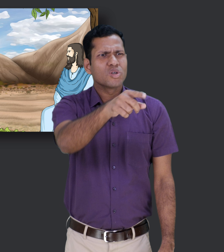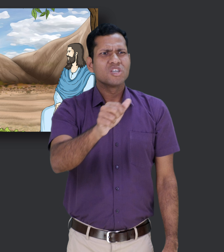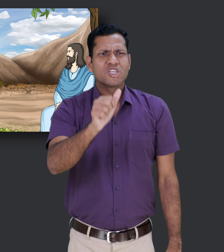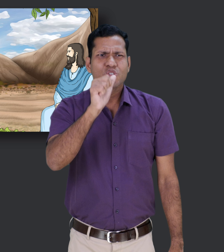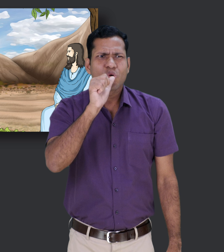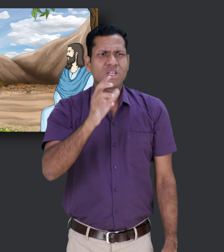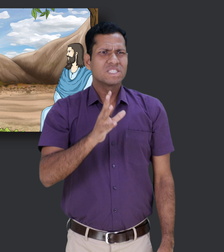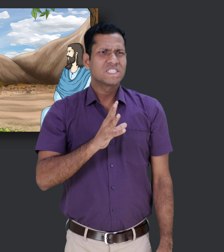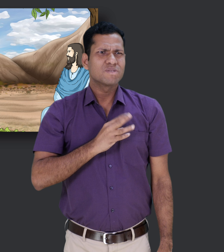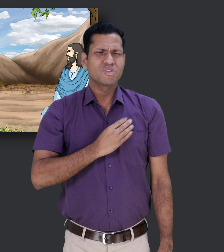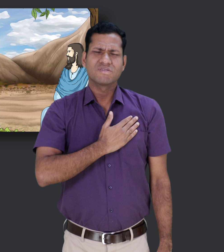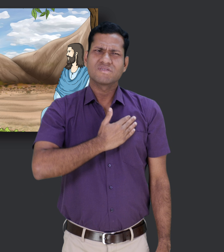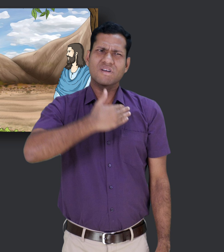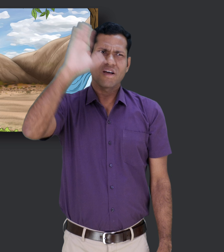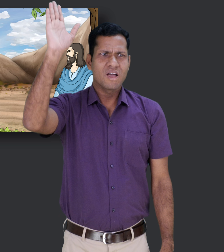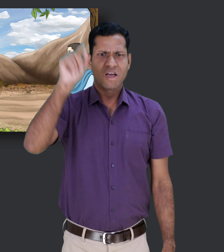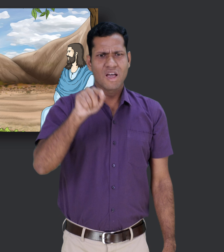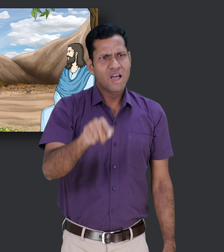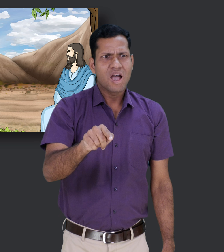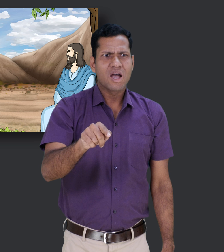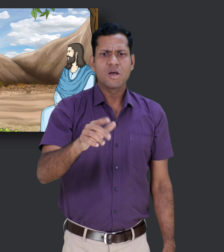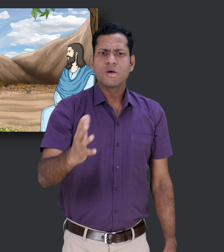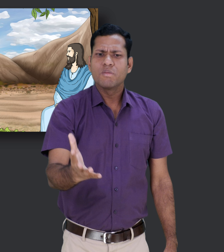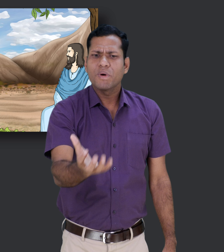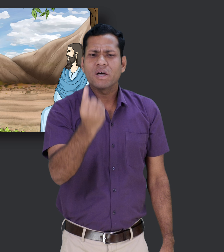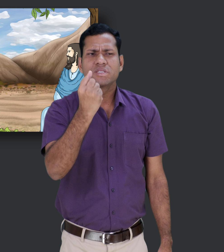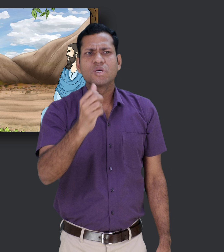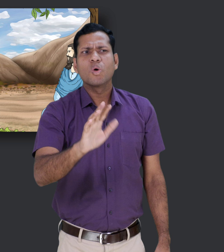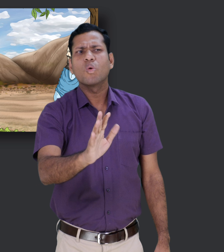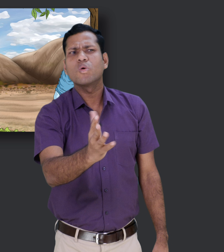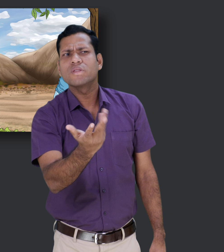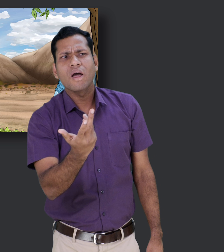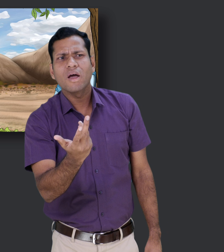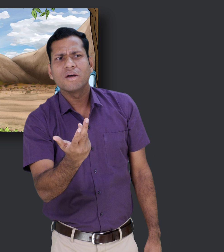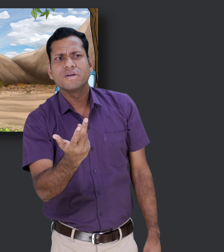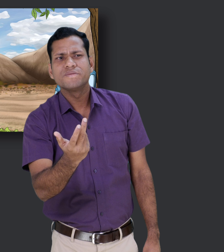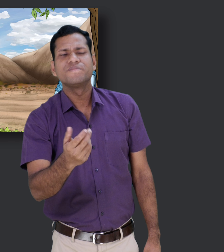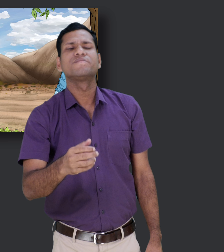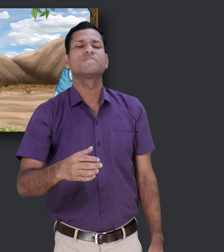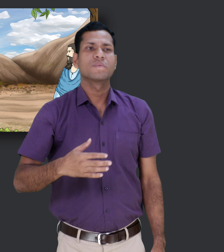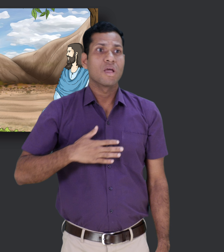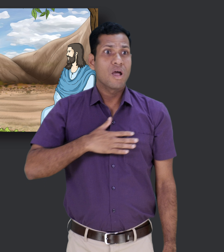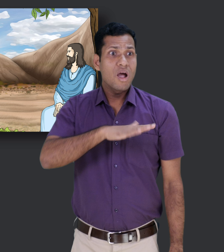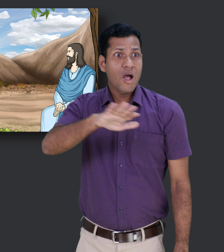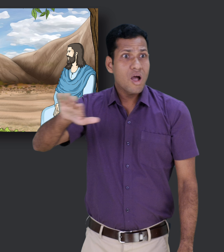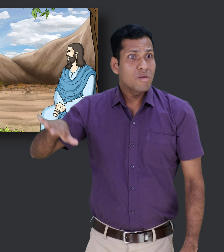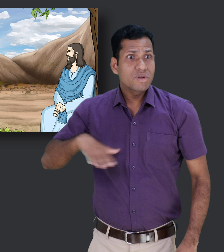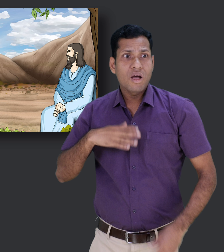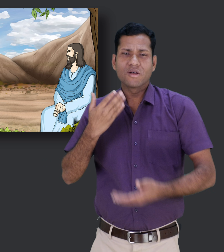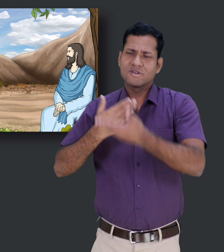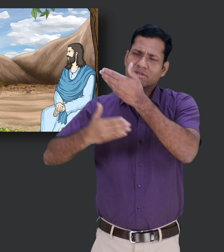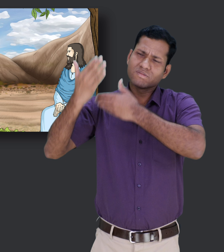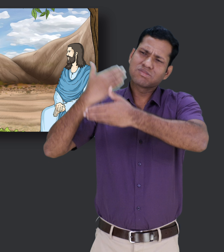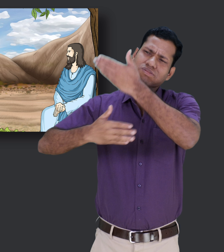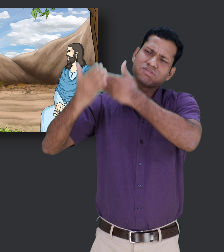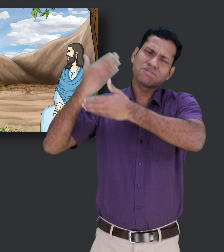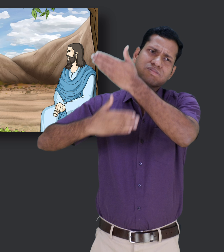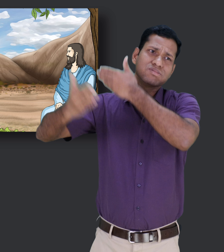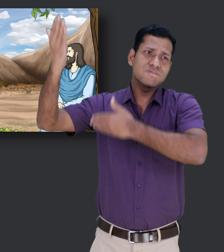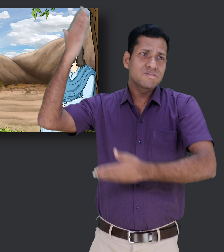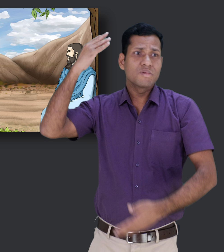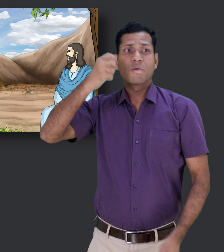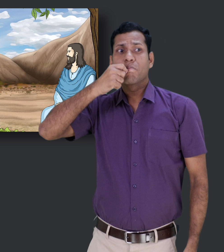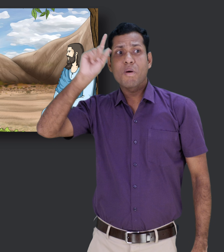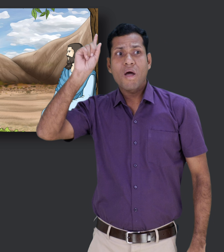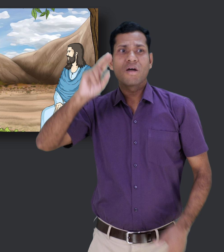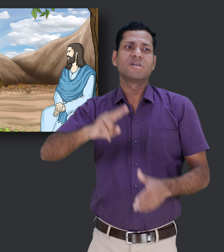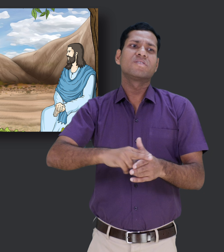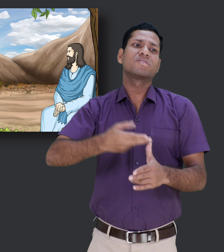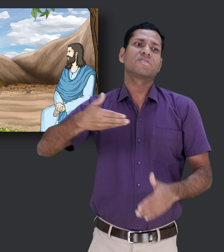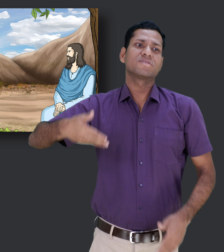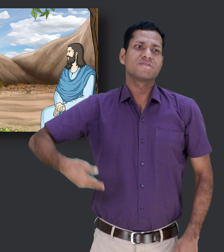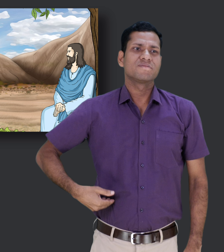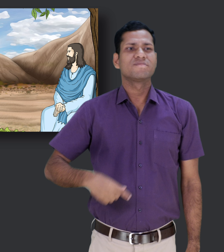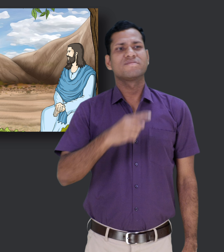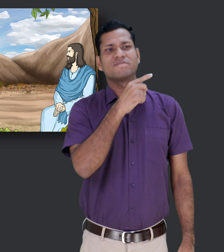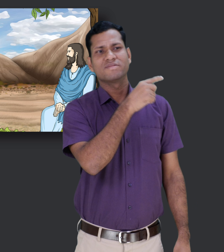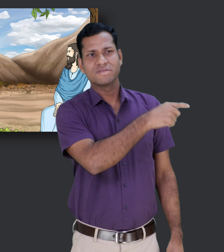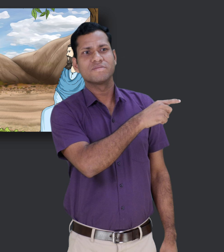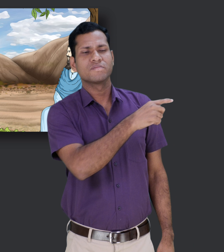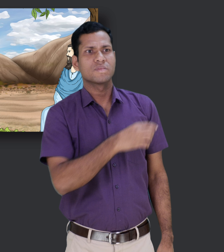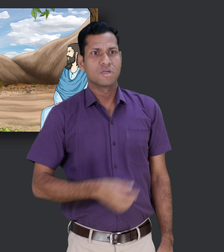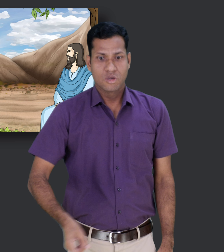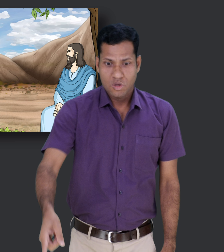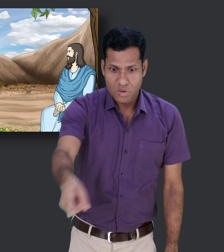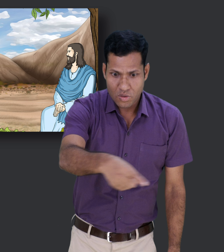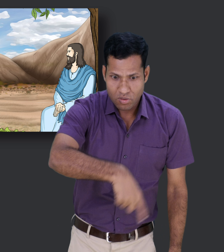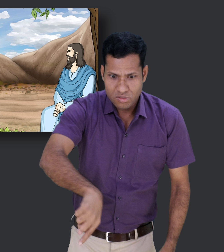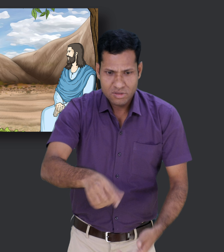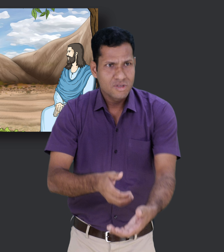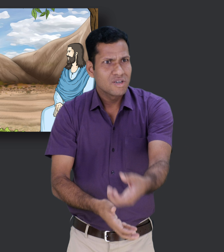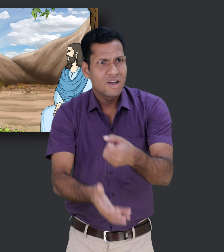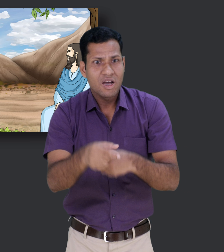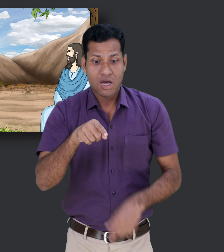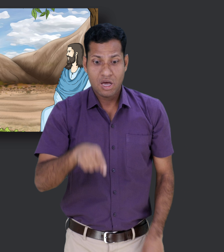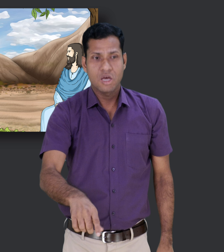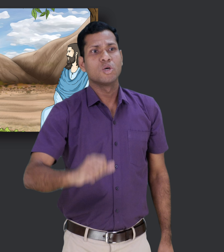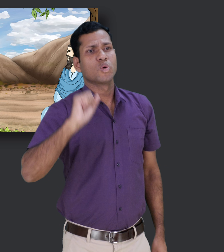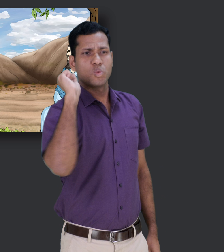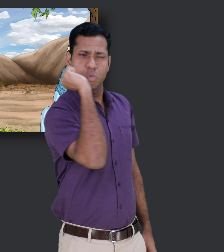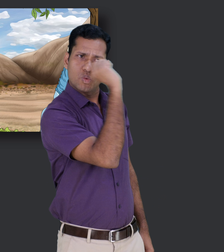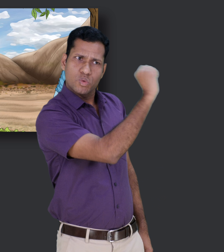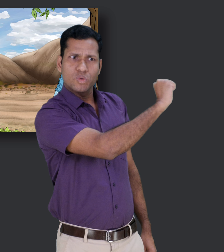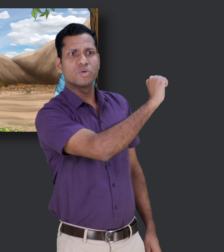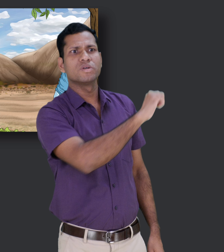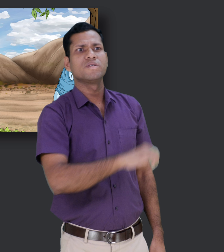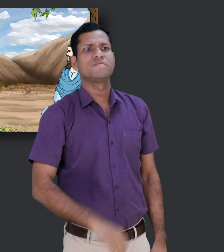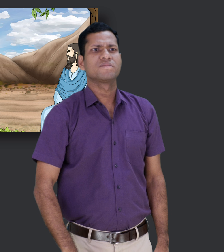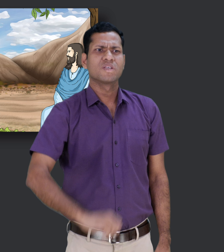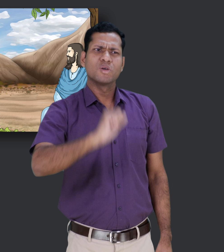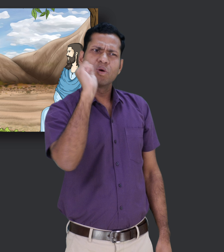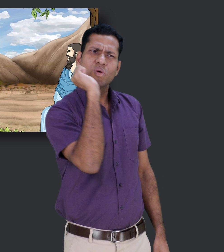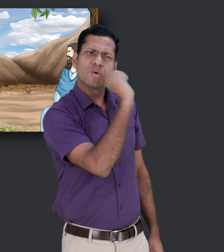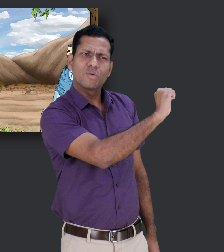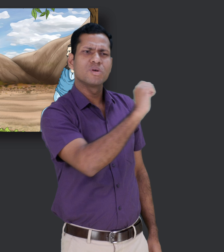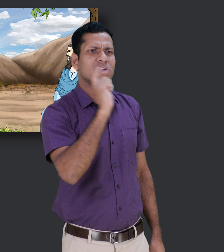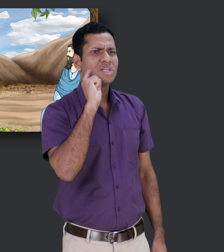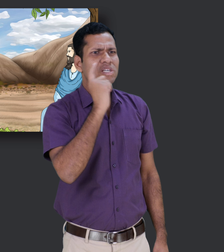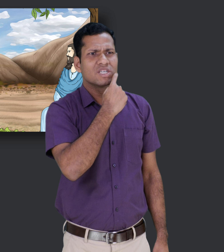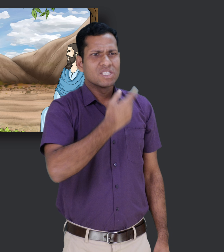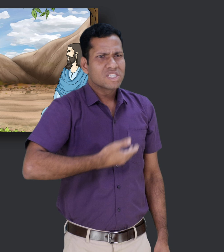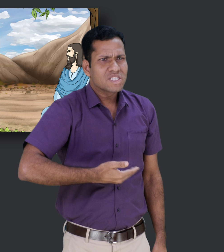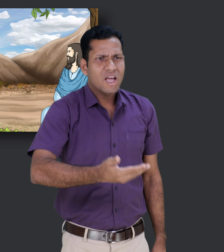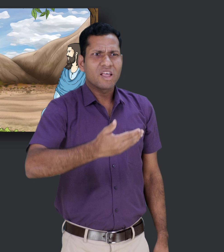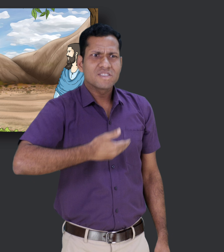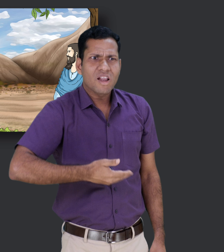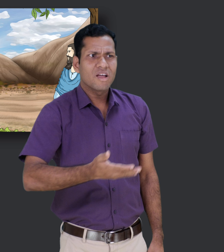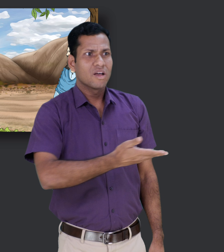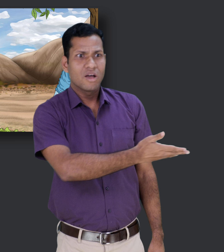Where then will You get this living water?